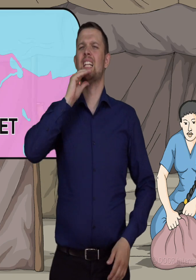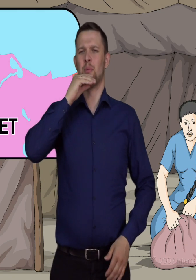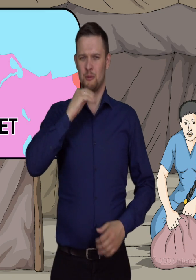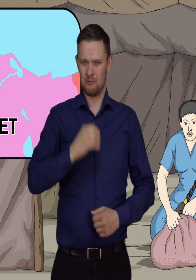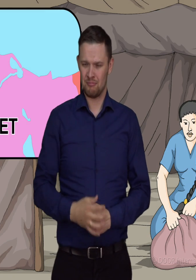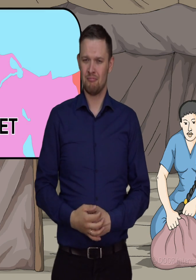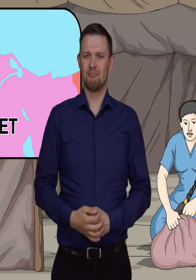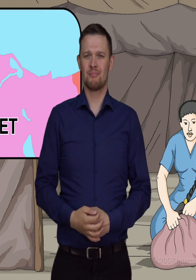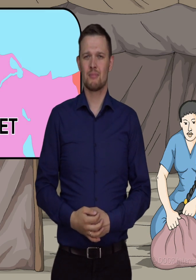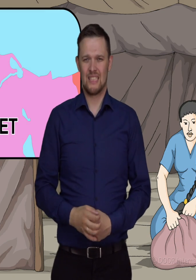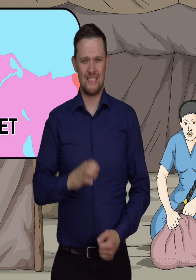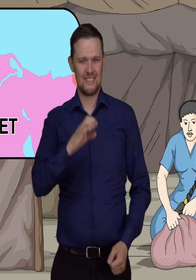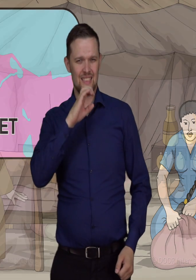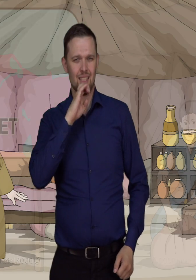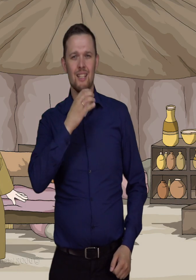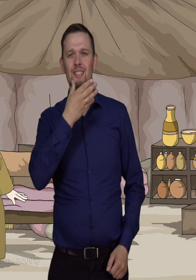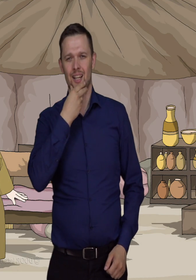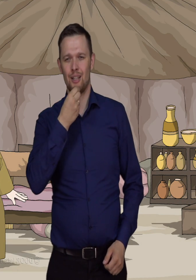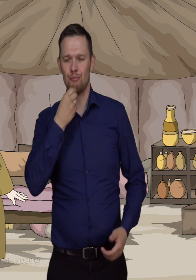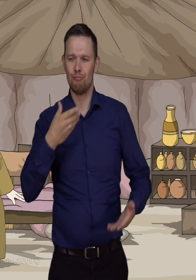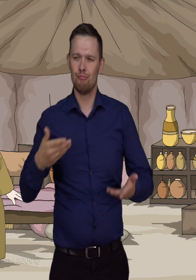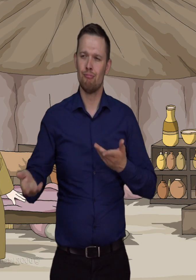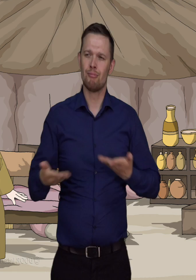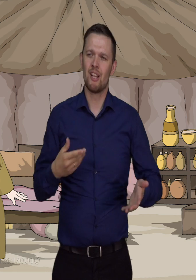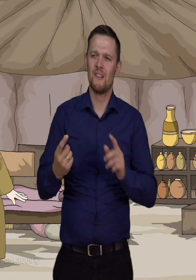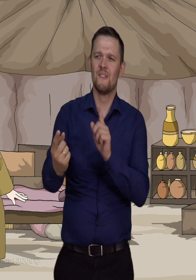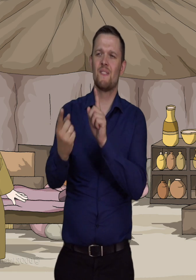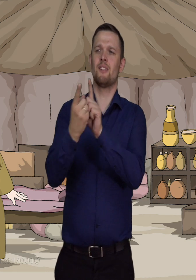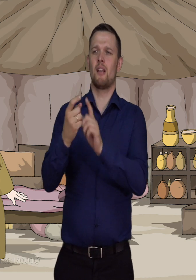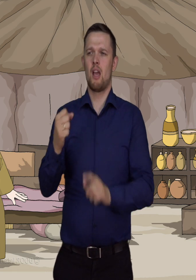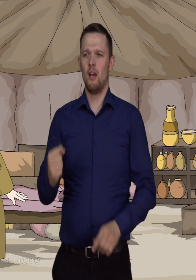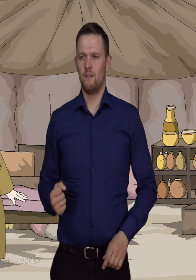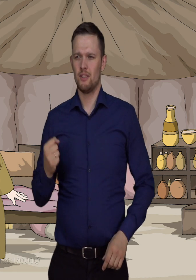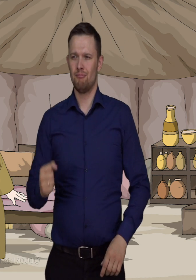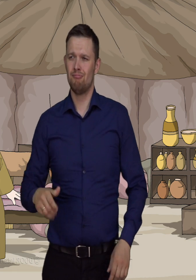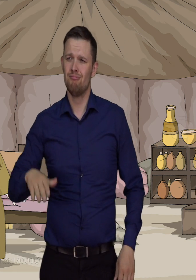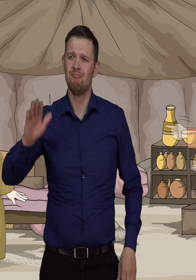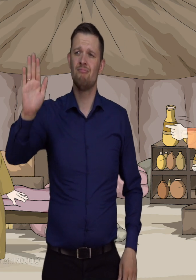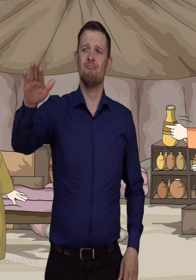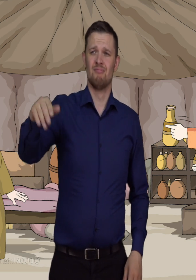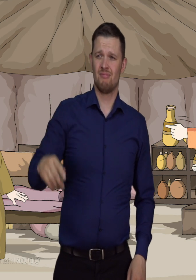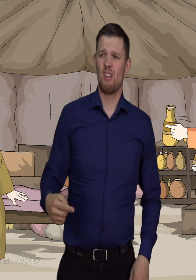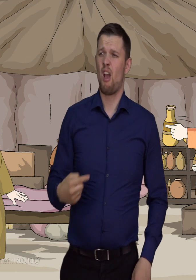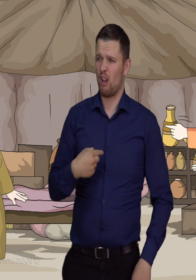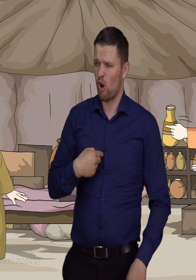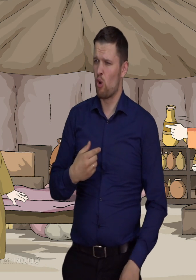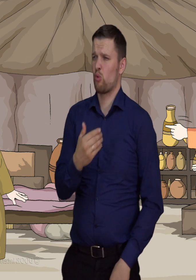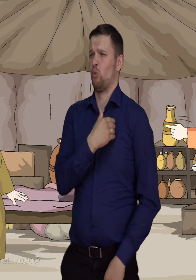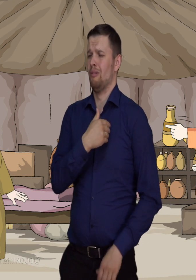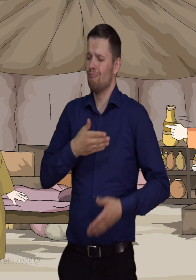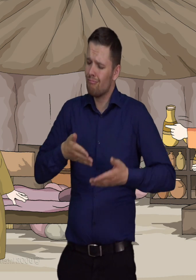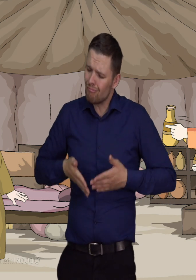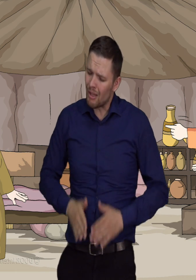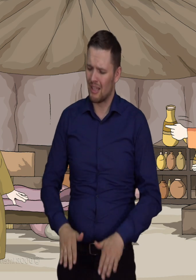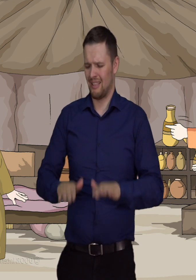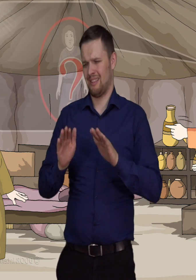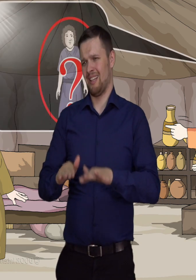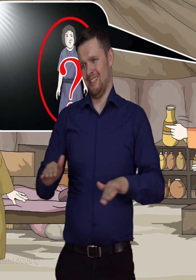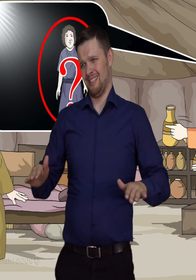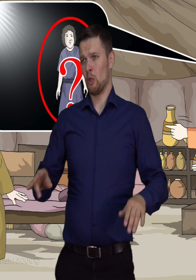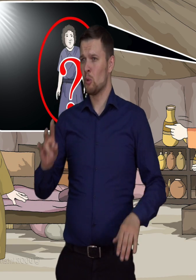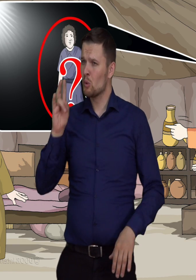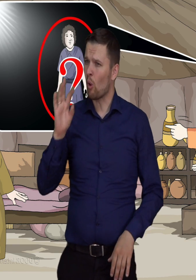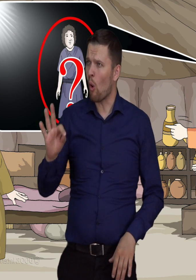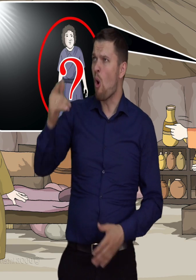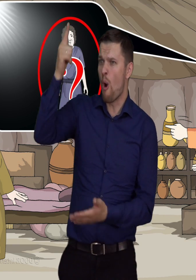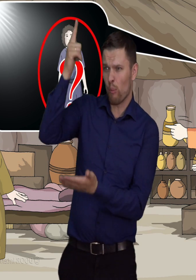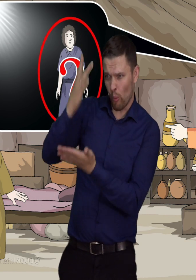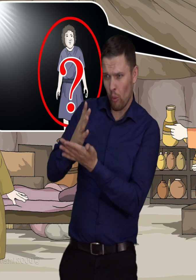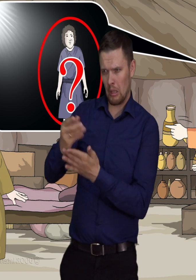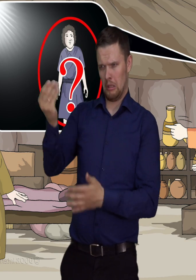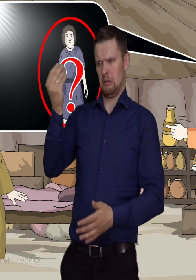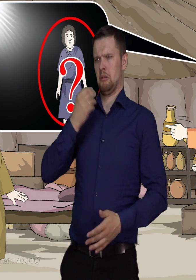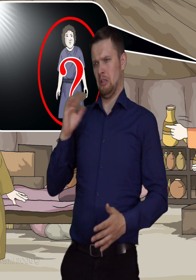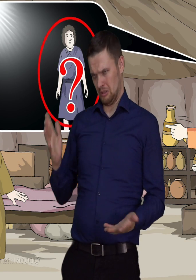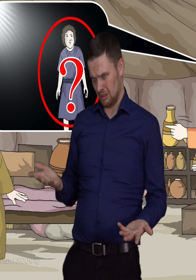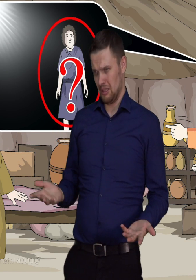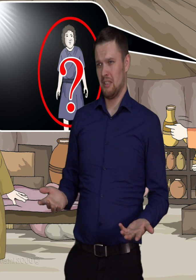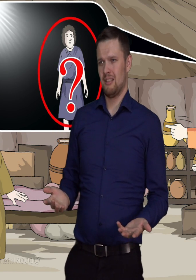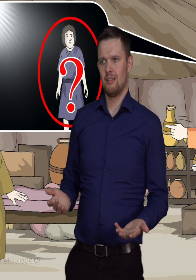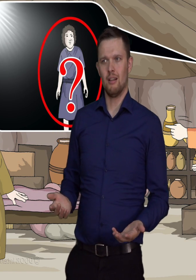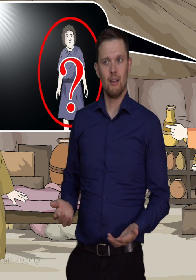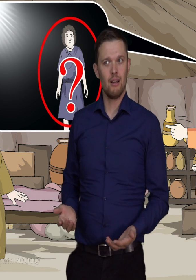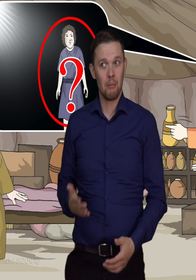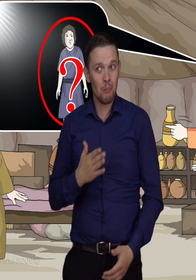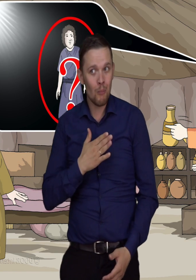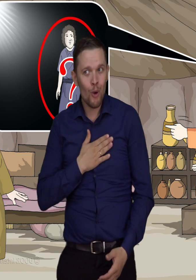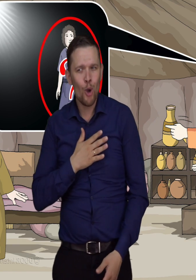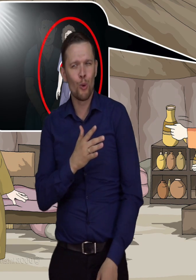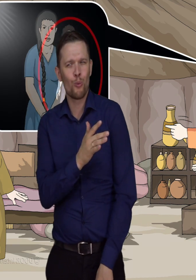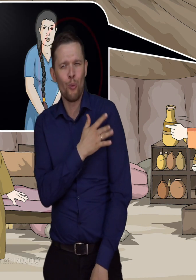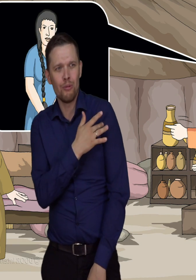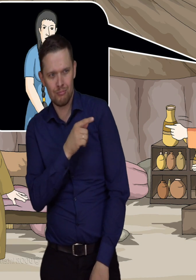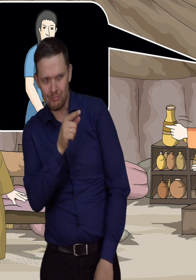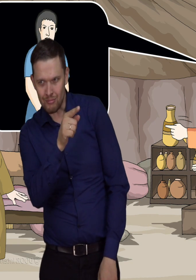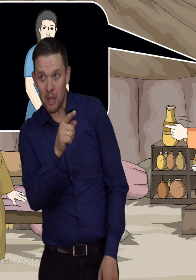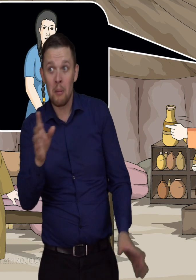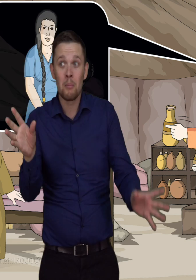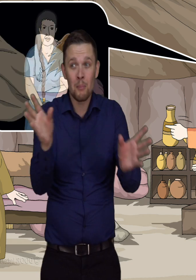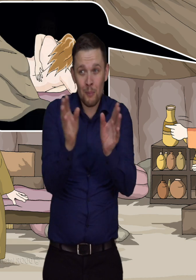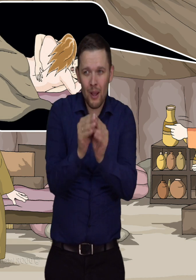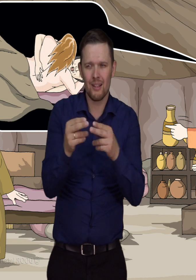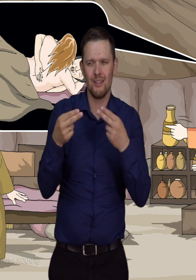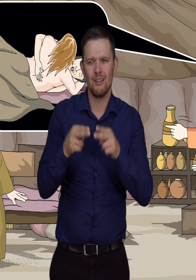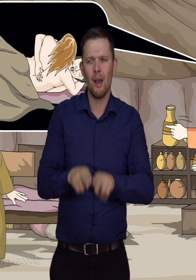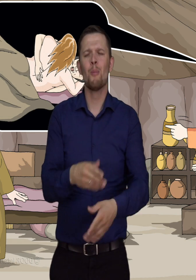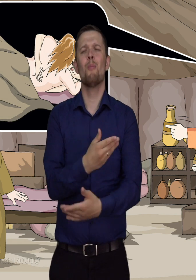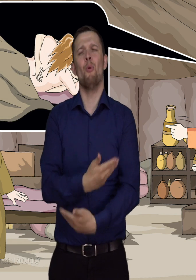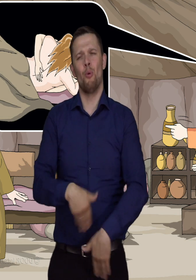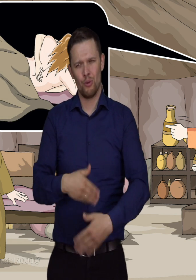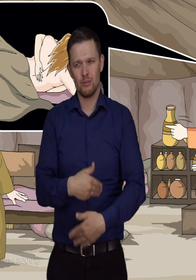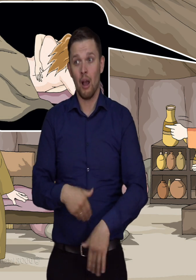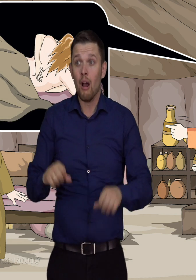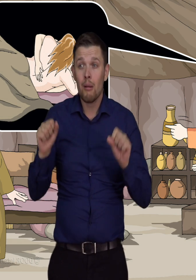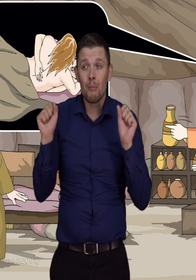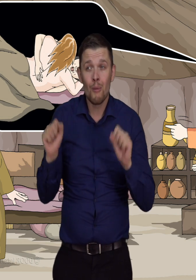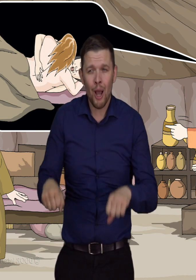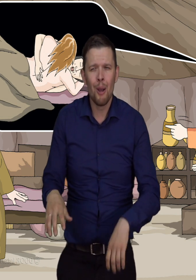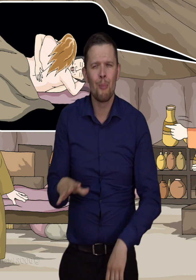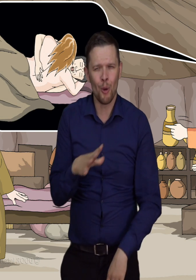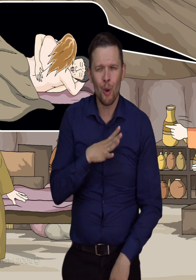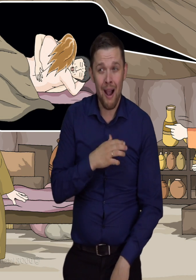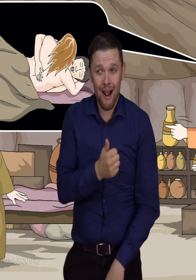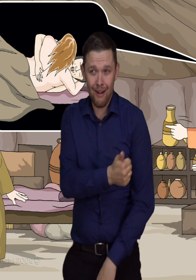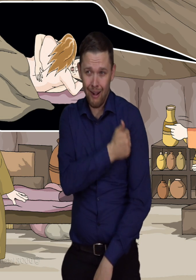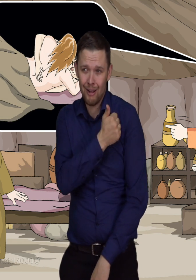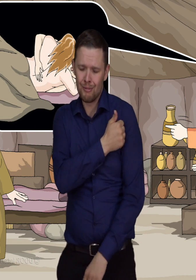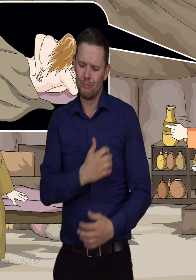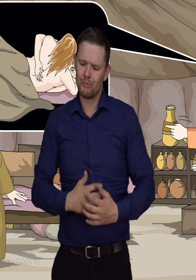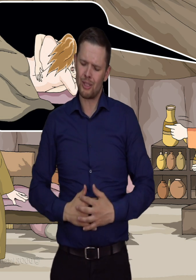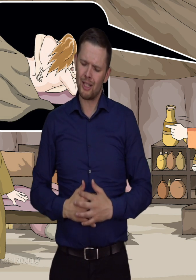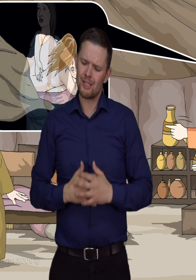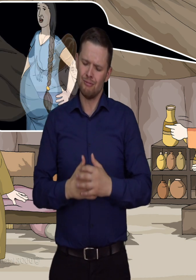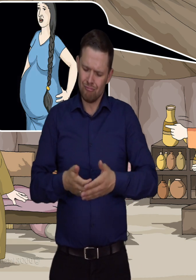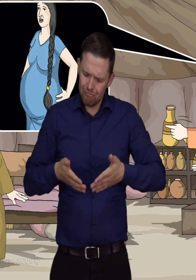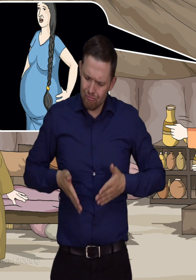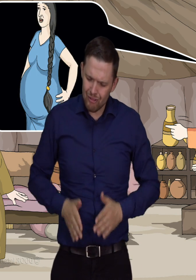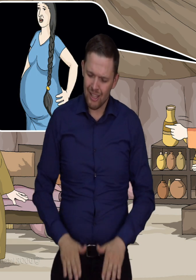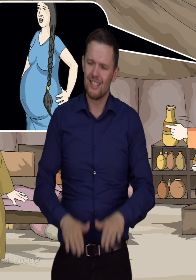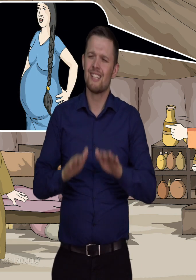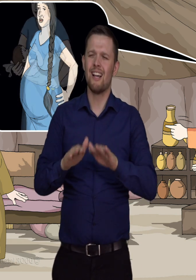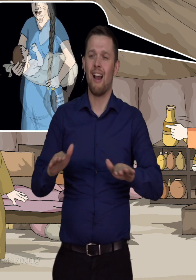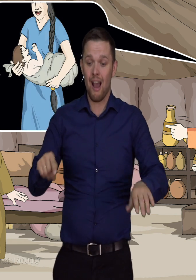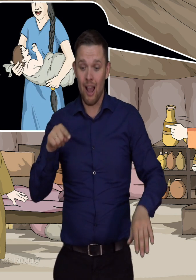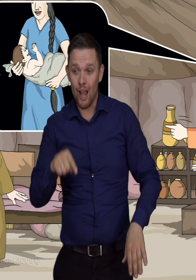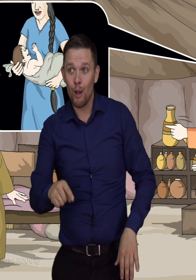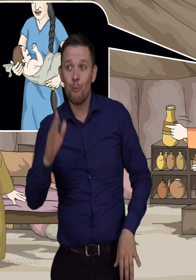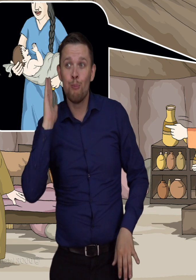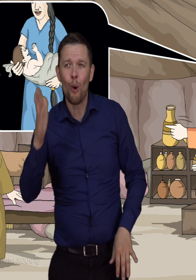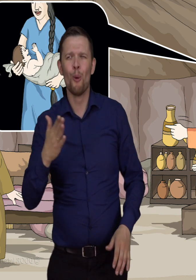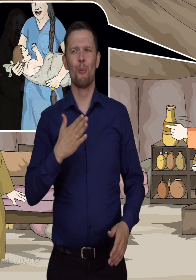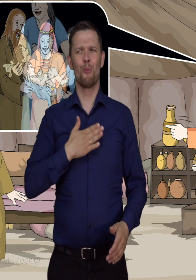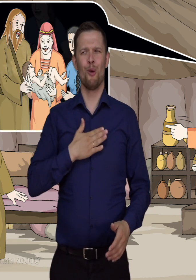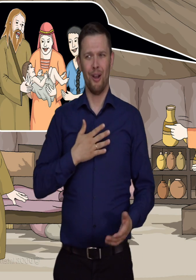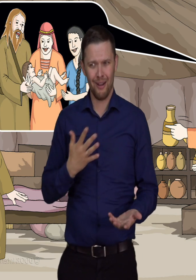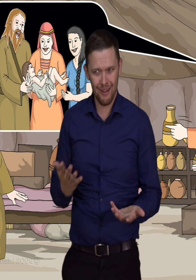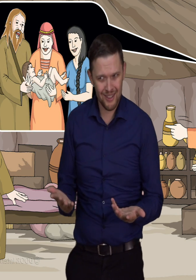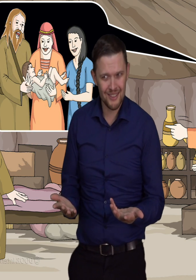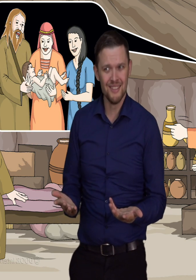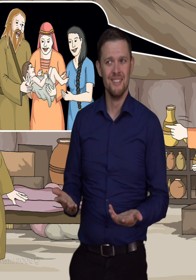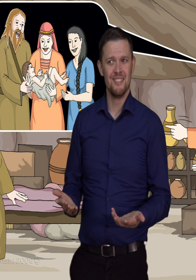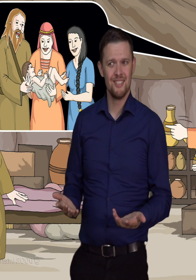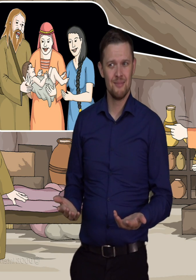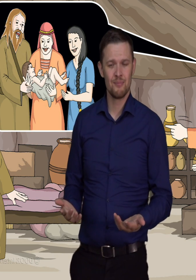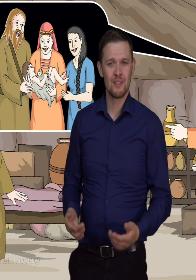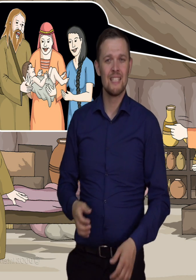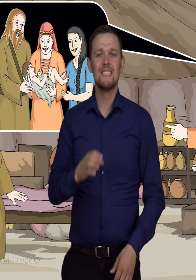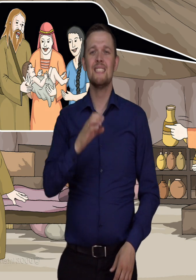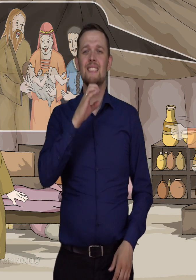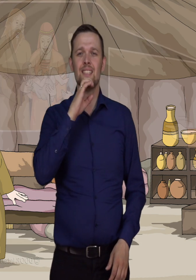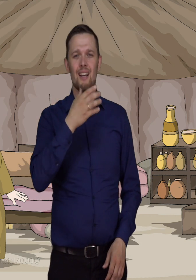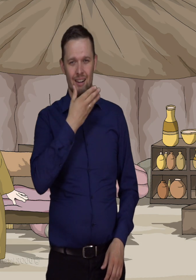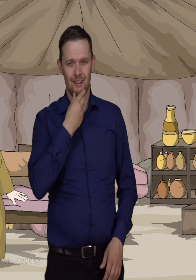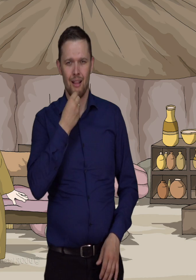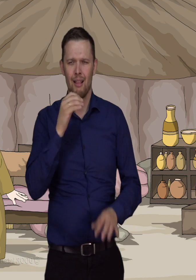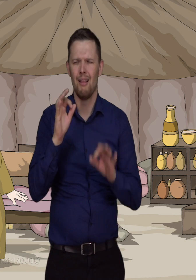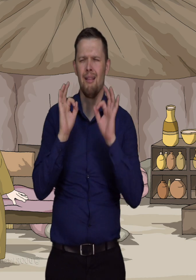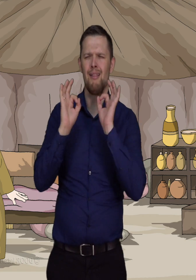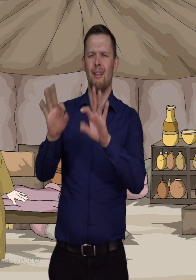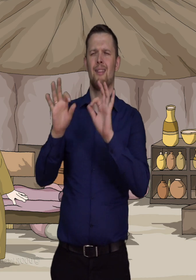So Sarai said to Abram, “Look now, the LORD has prevented me from bearing children. Please go to my maidservant; perhaps I can build a family by her.”